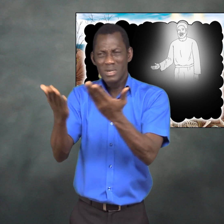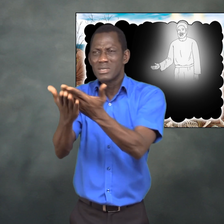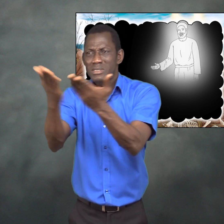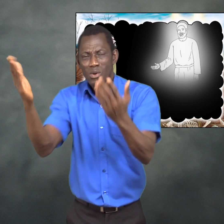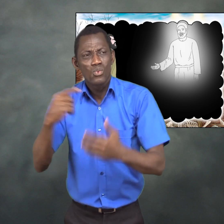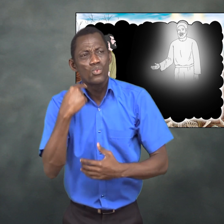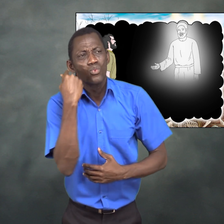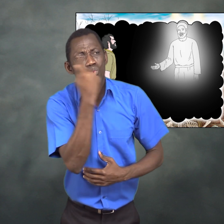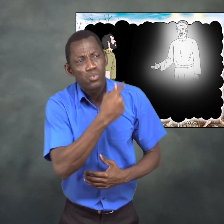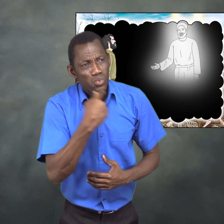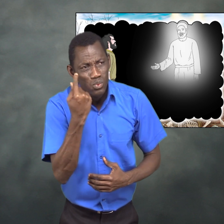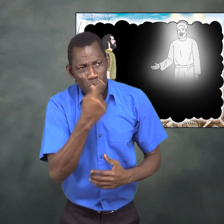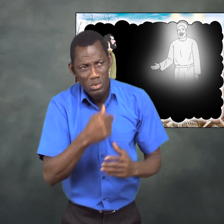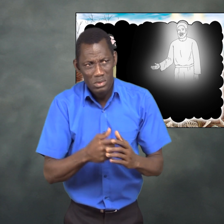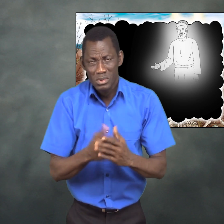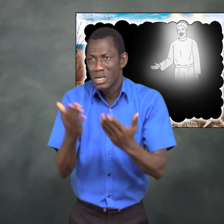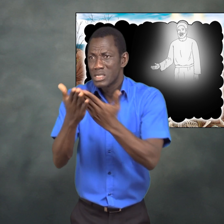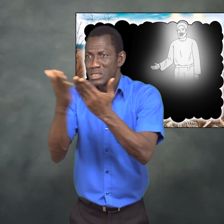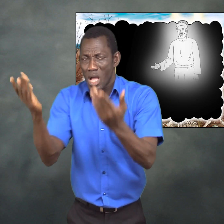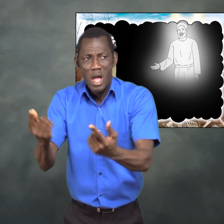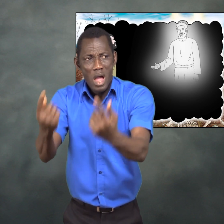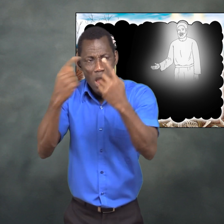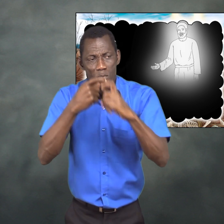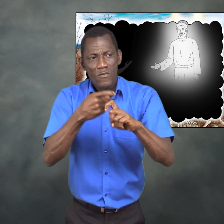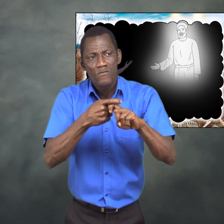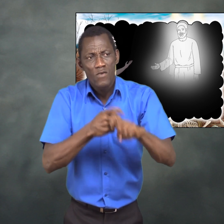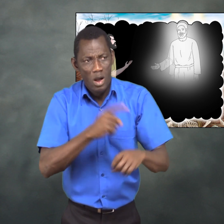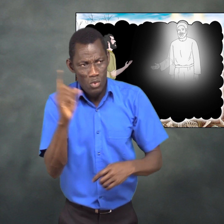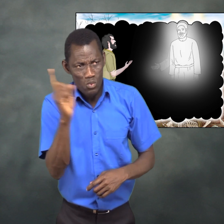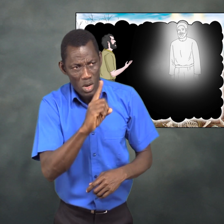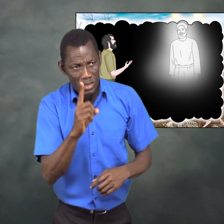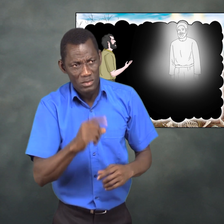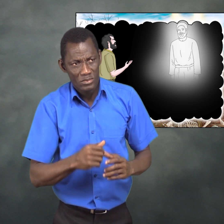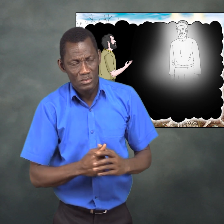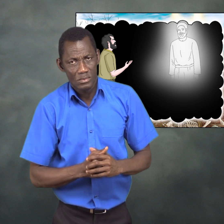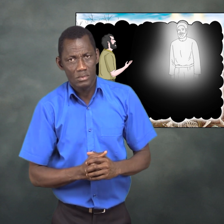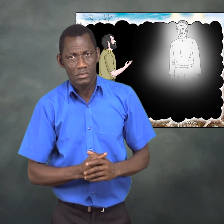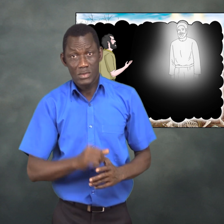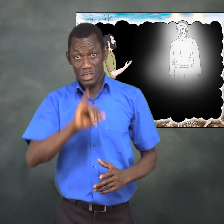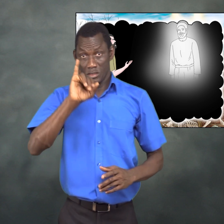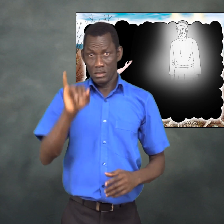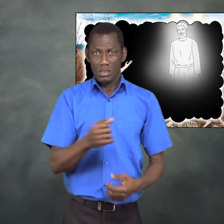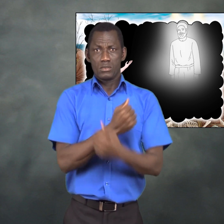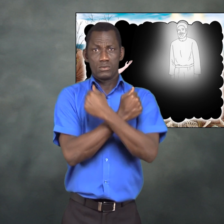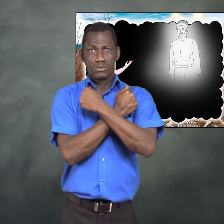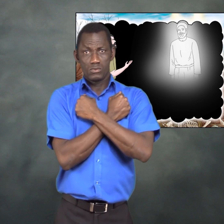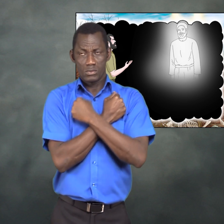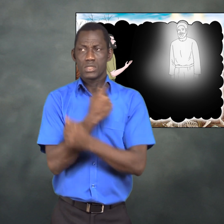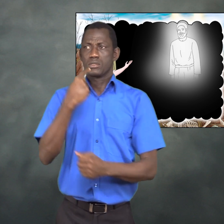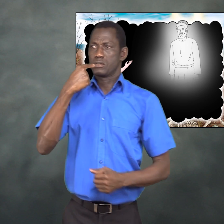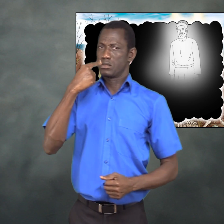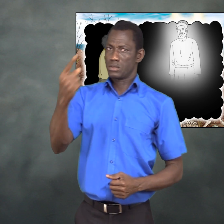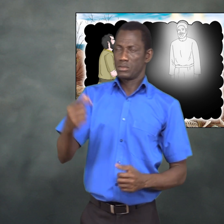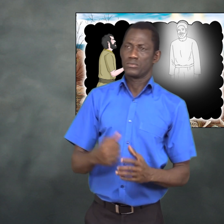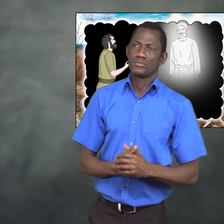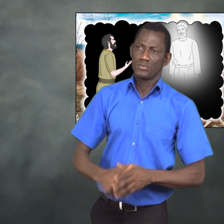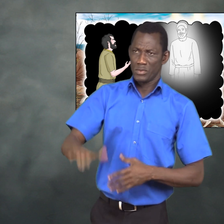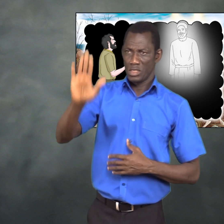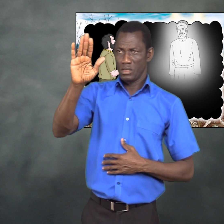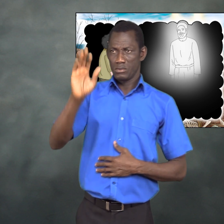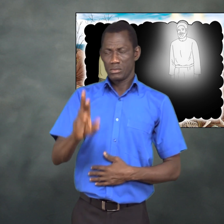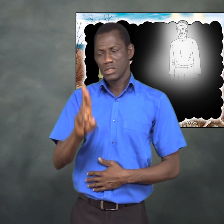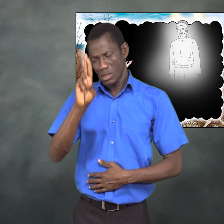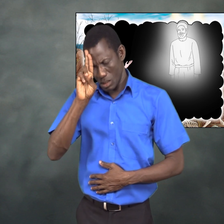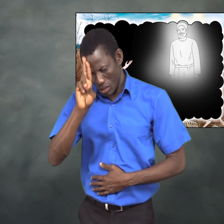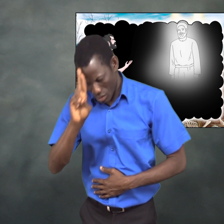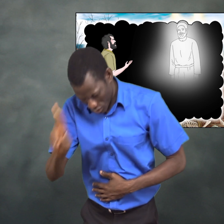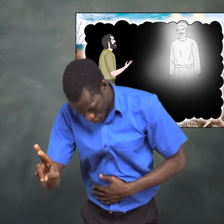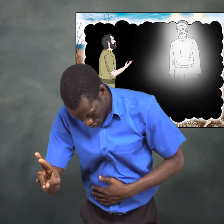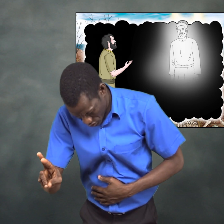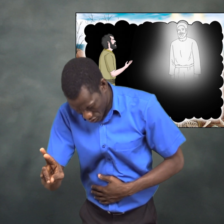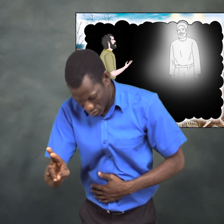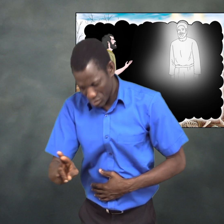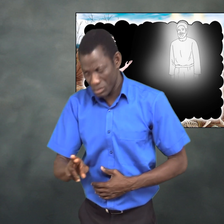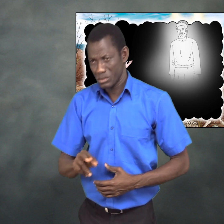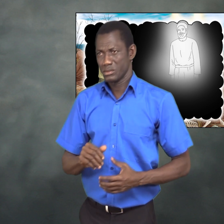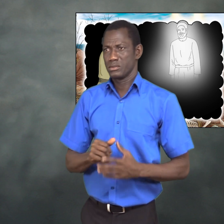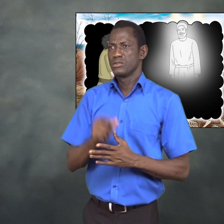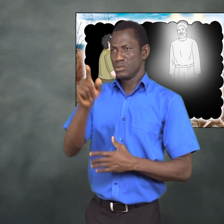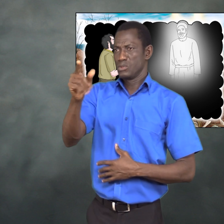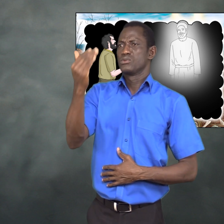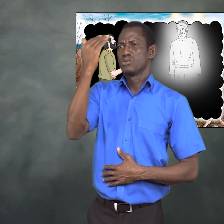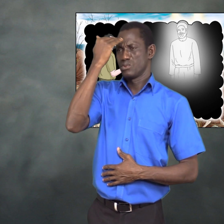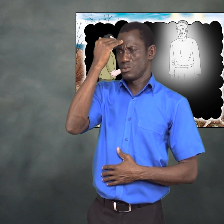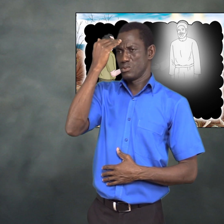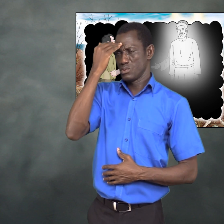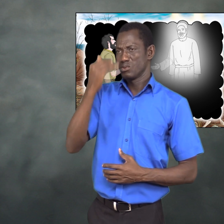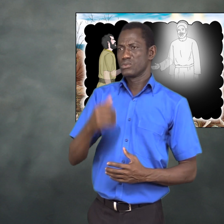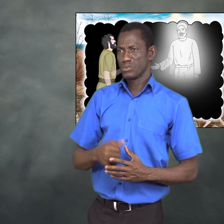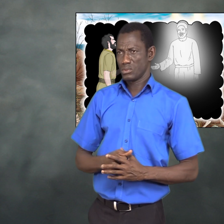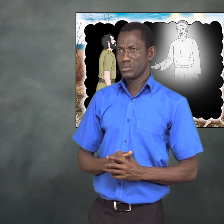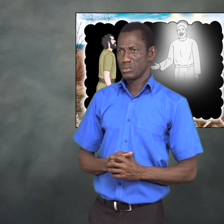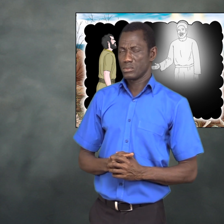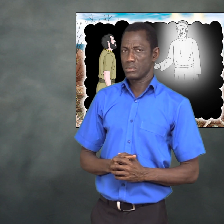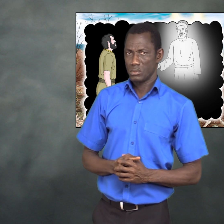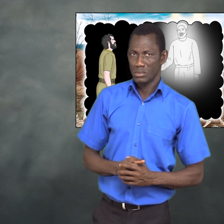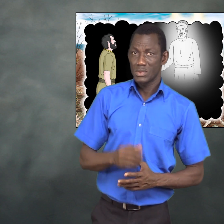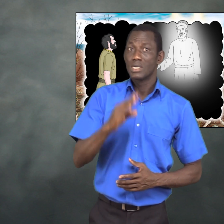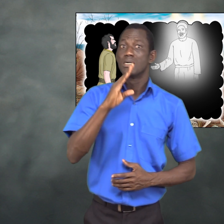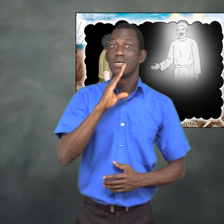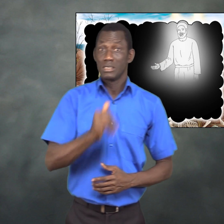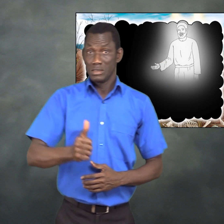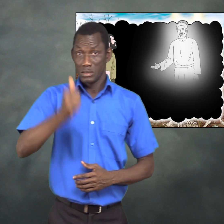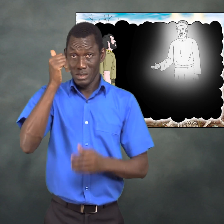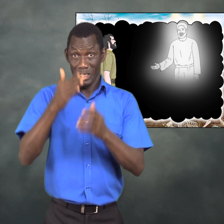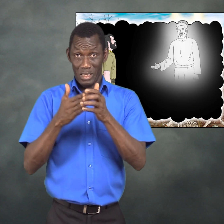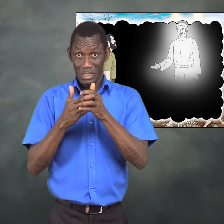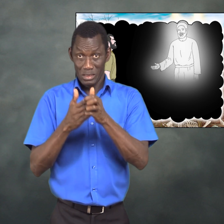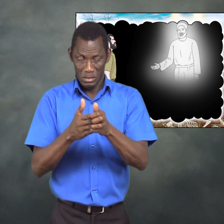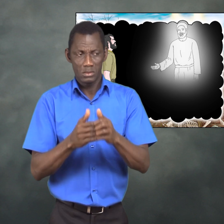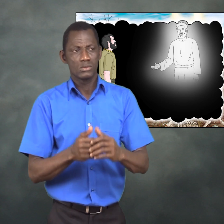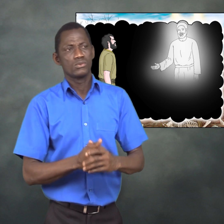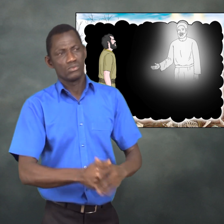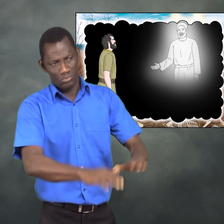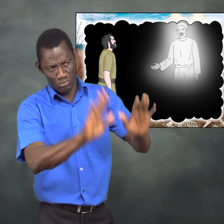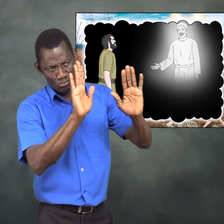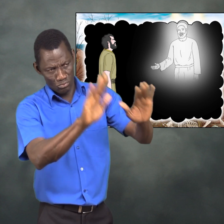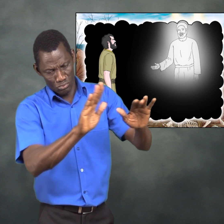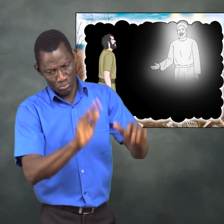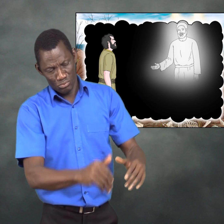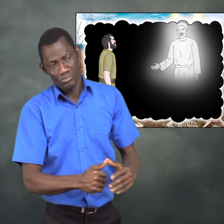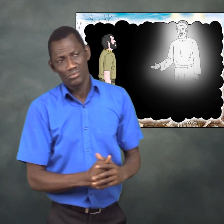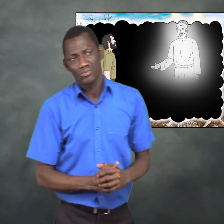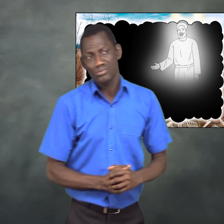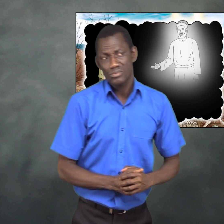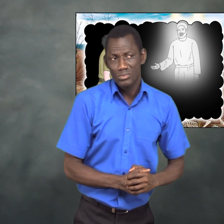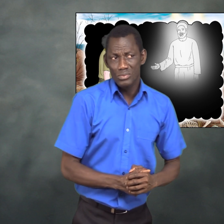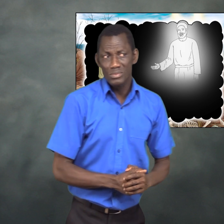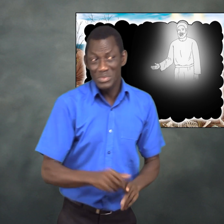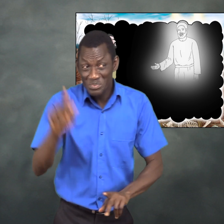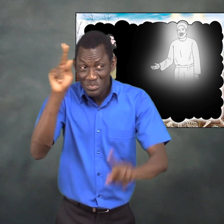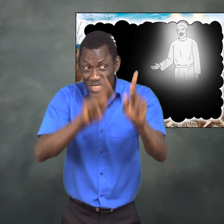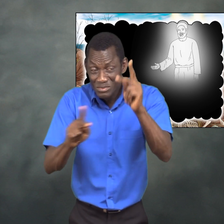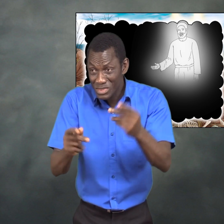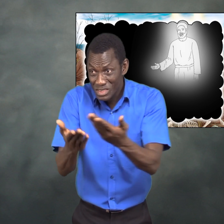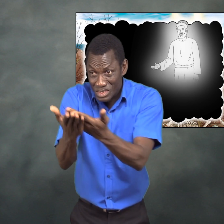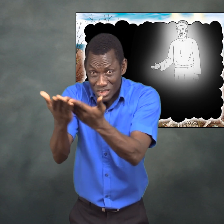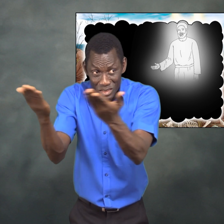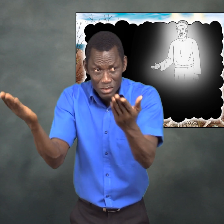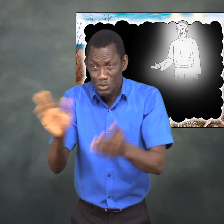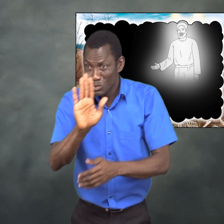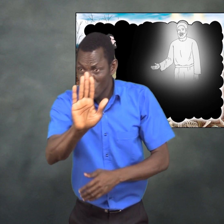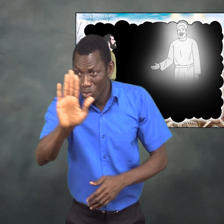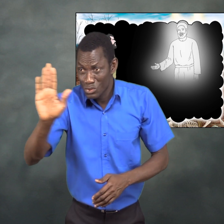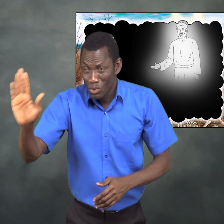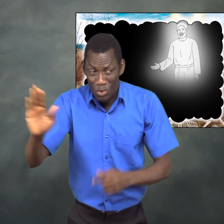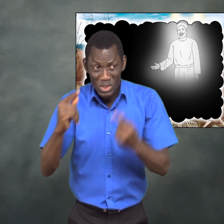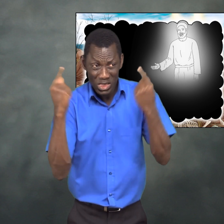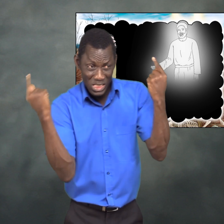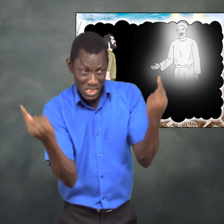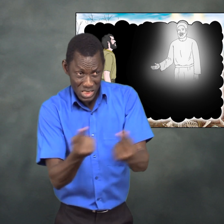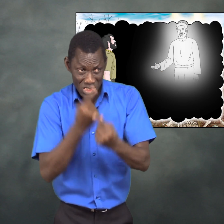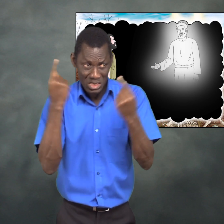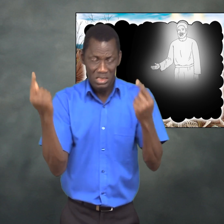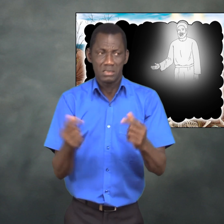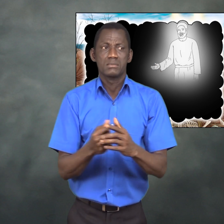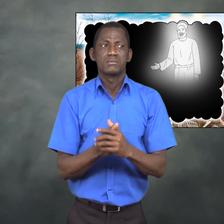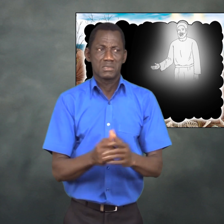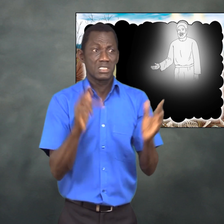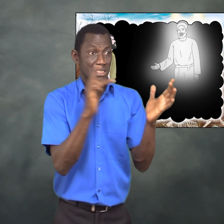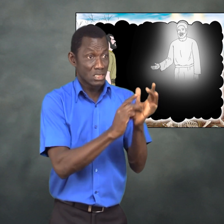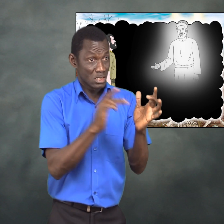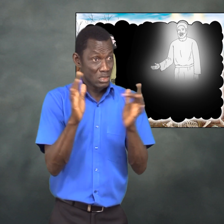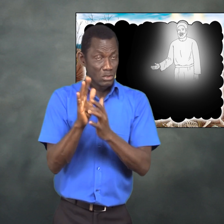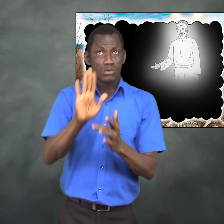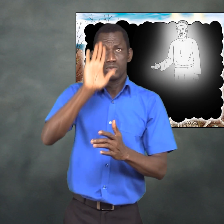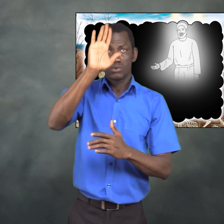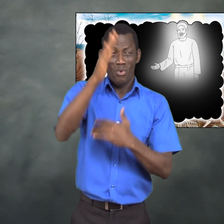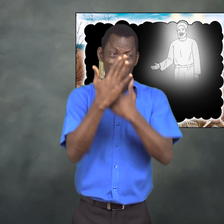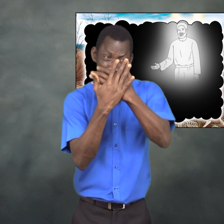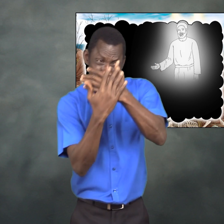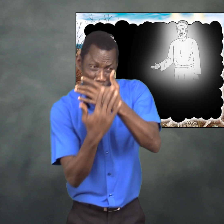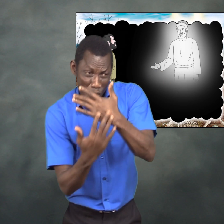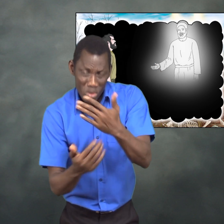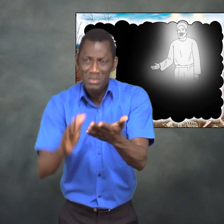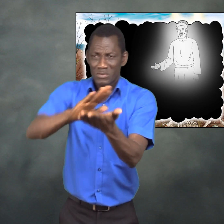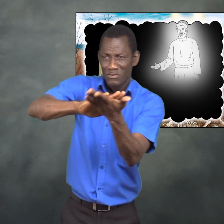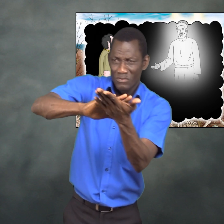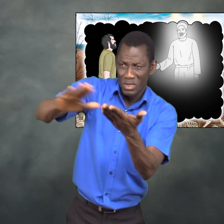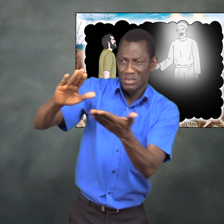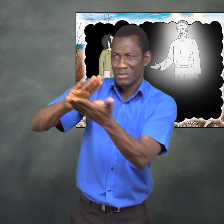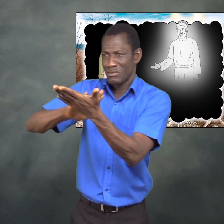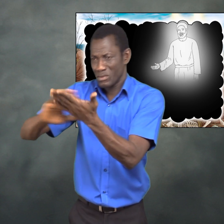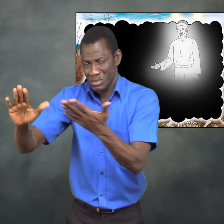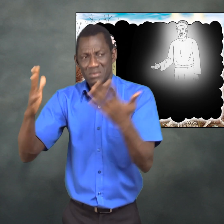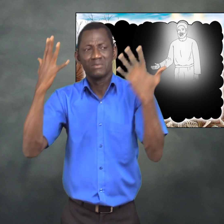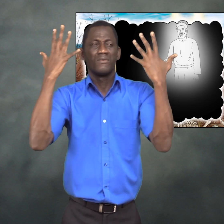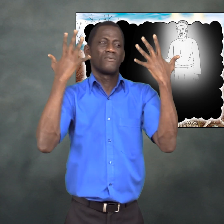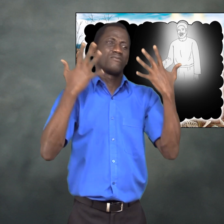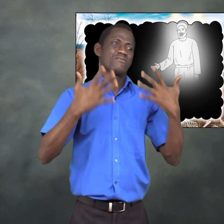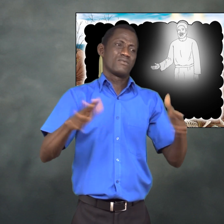“Sir,” I answered, “you know.” So he replied, “These are the ones who have come out of the great tribulation;